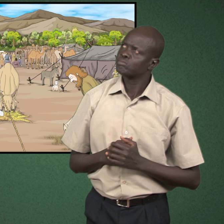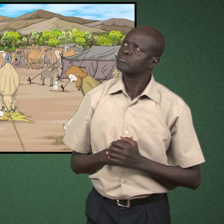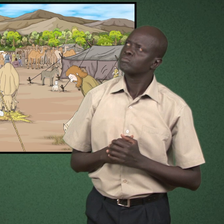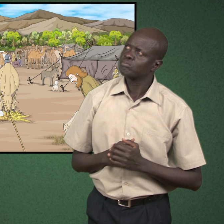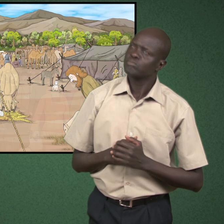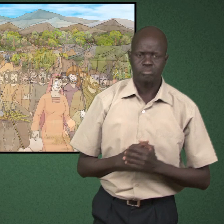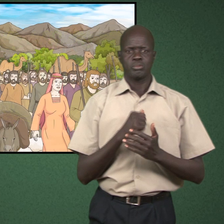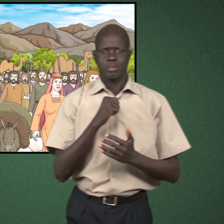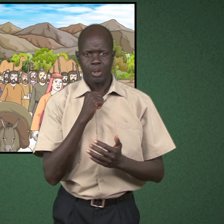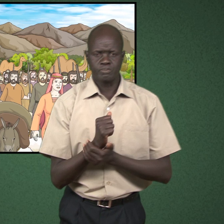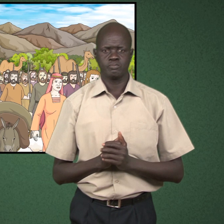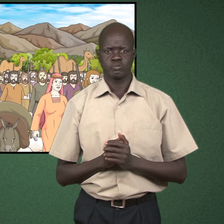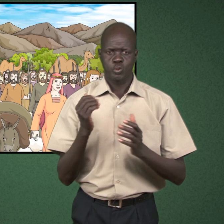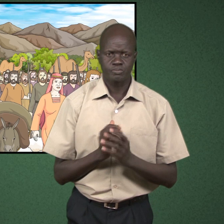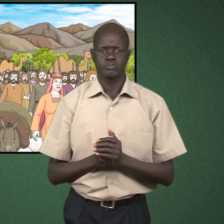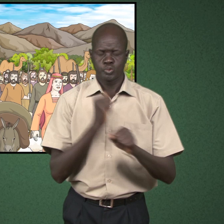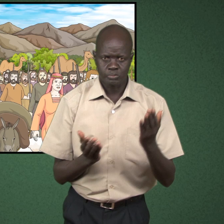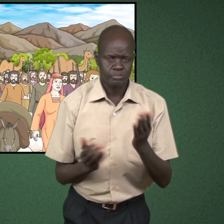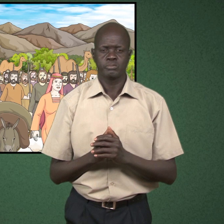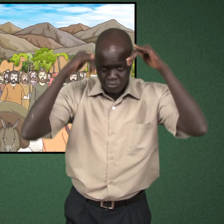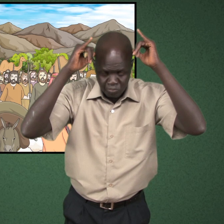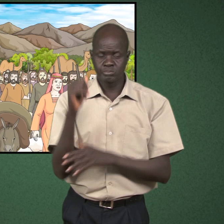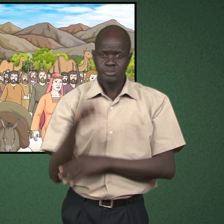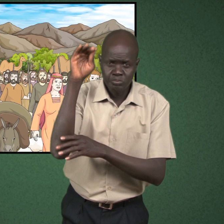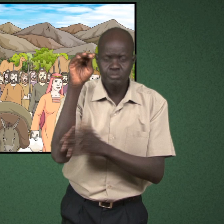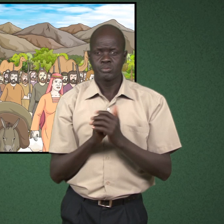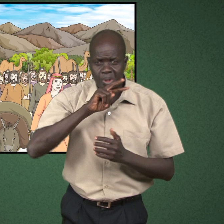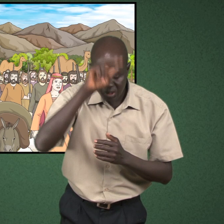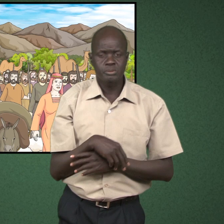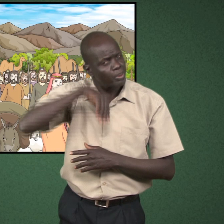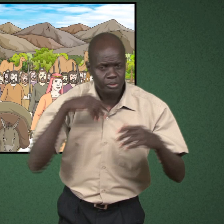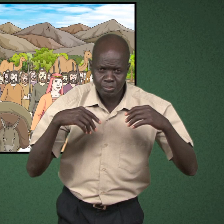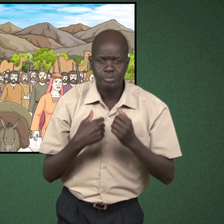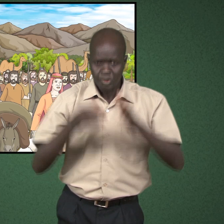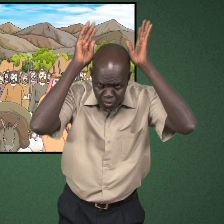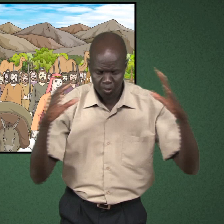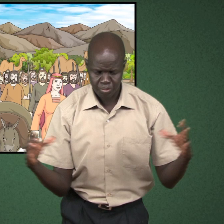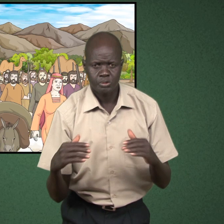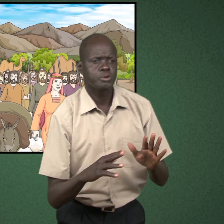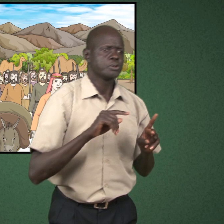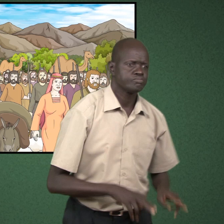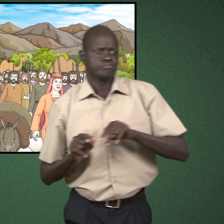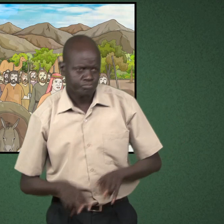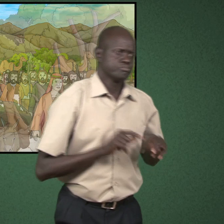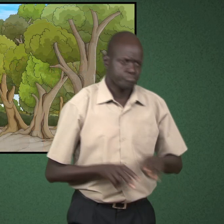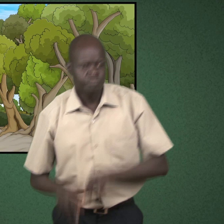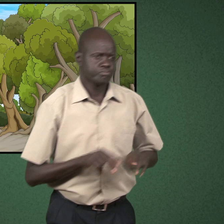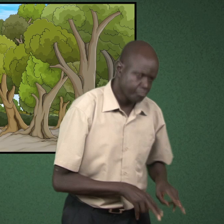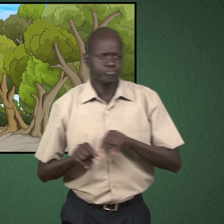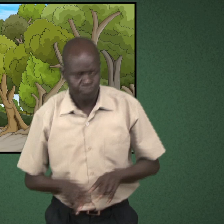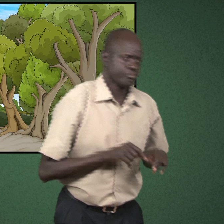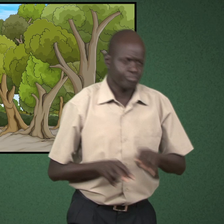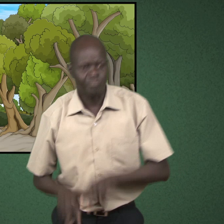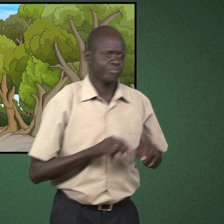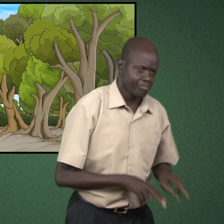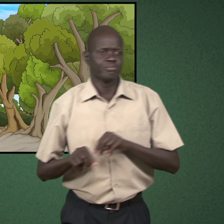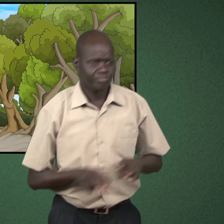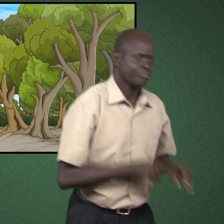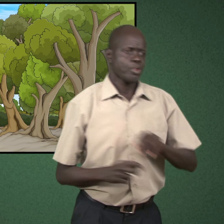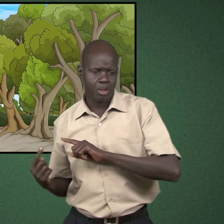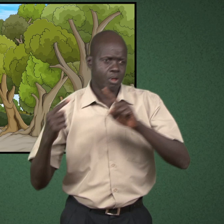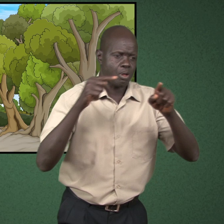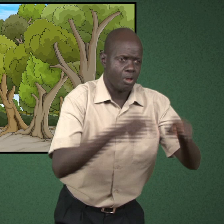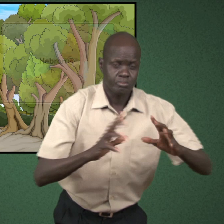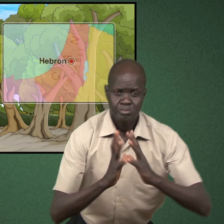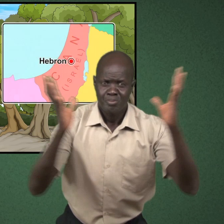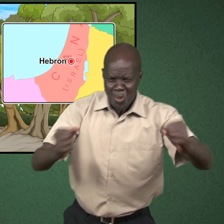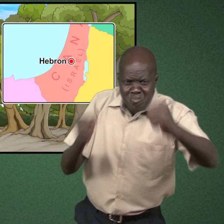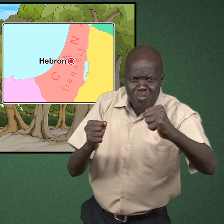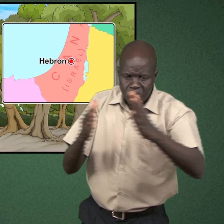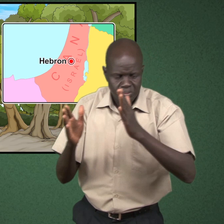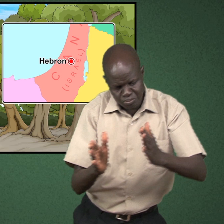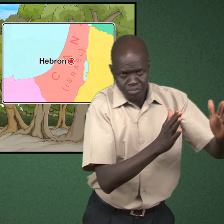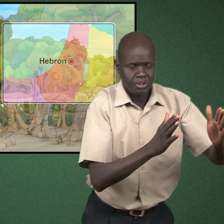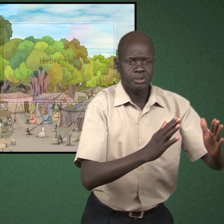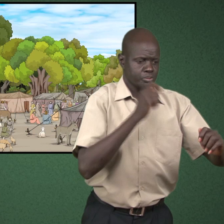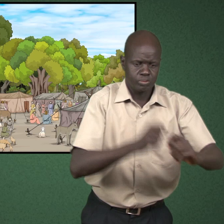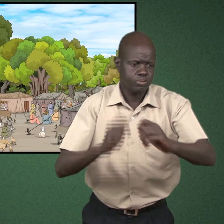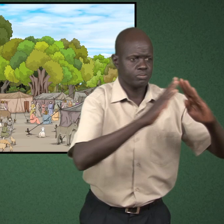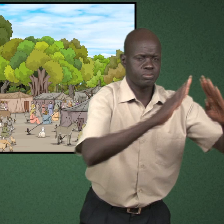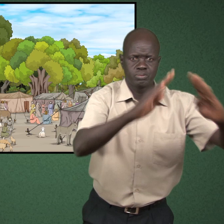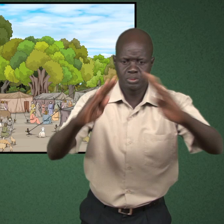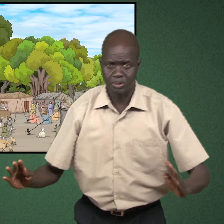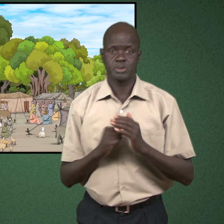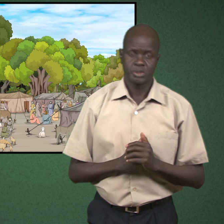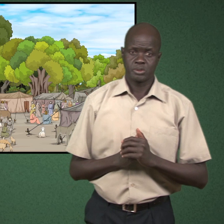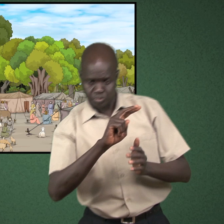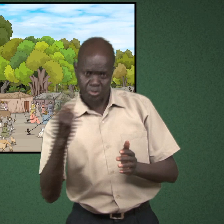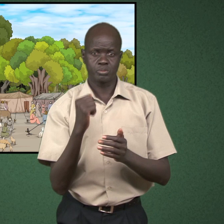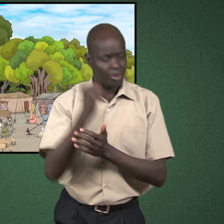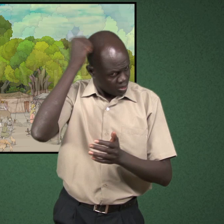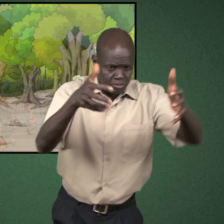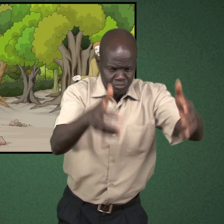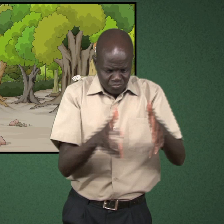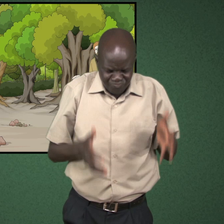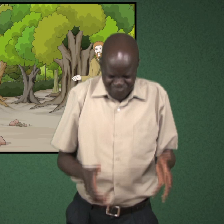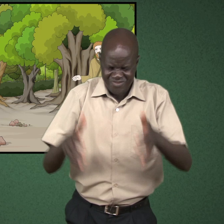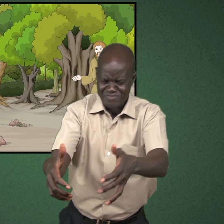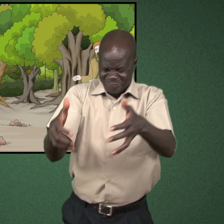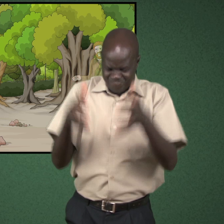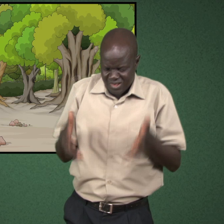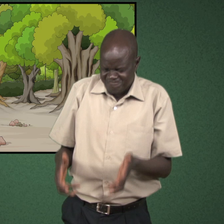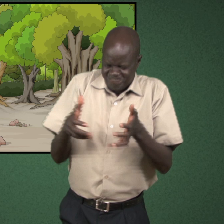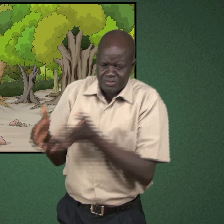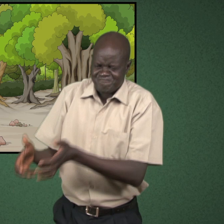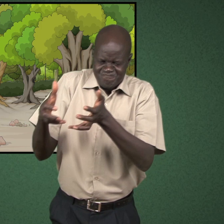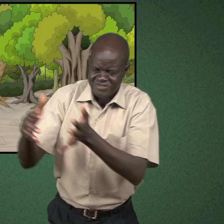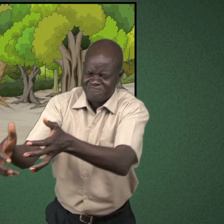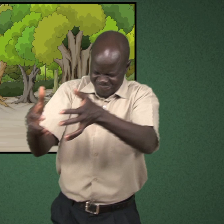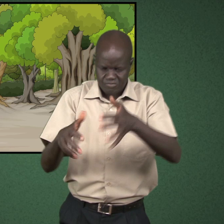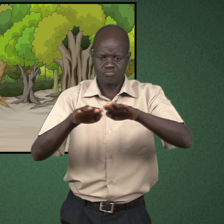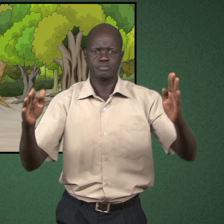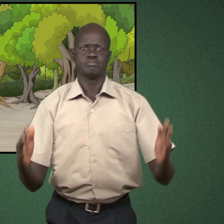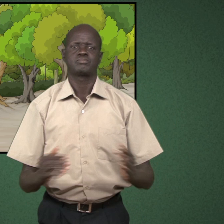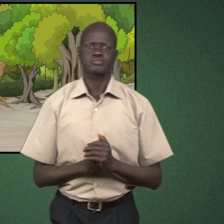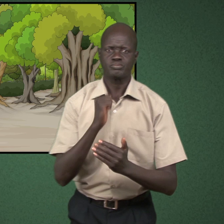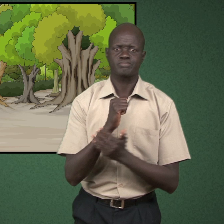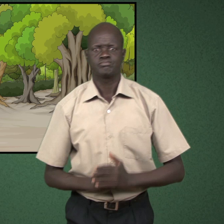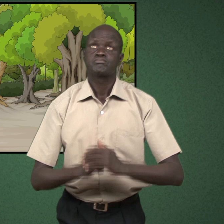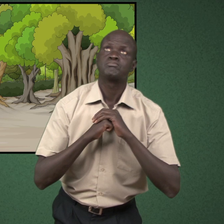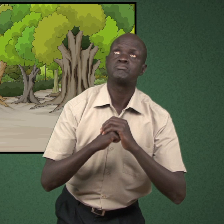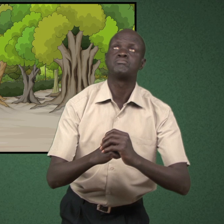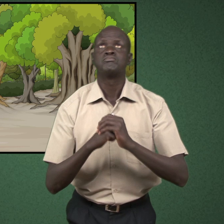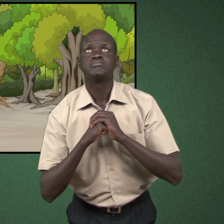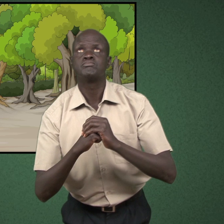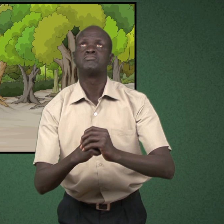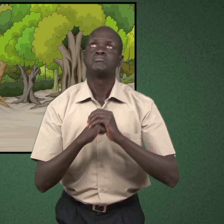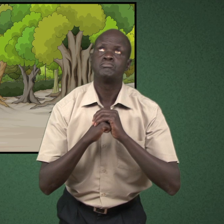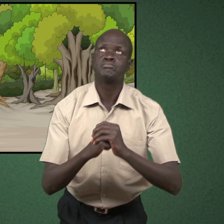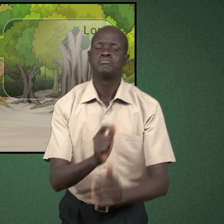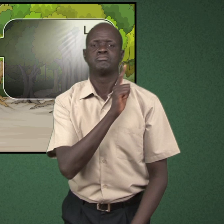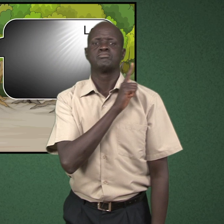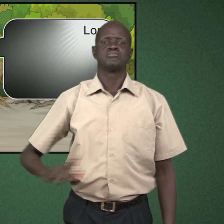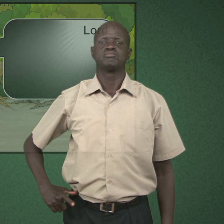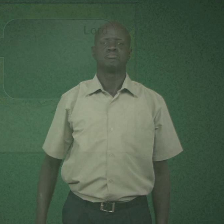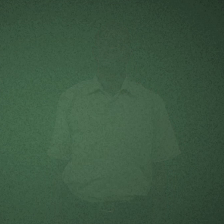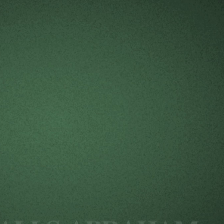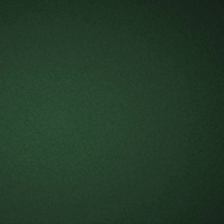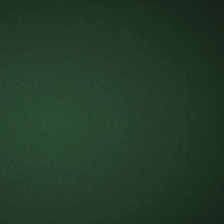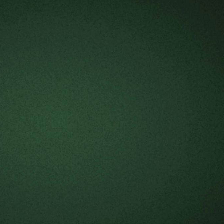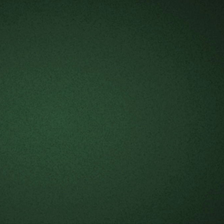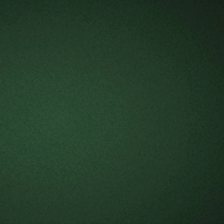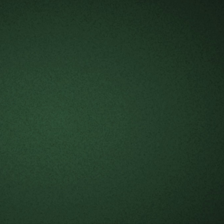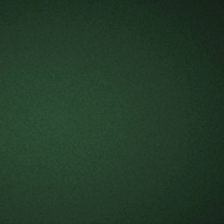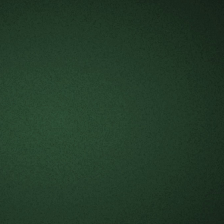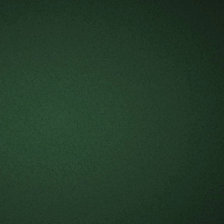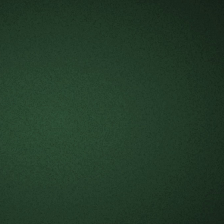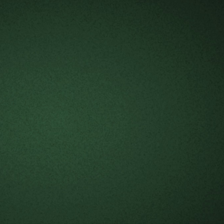So Abram moved his tent and went to live near the Oaks of Mamre at Hebron, where he built an altar to the LORD.